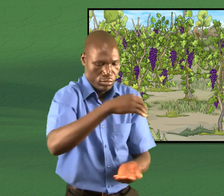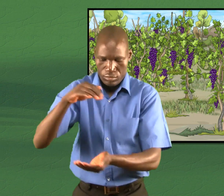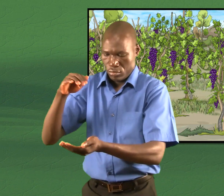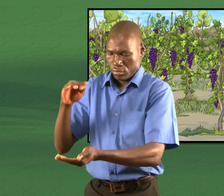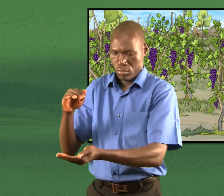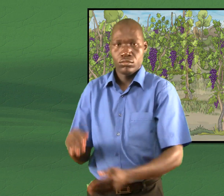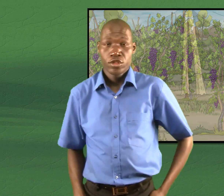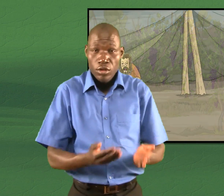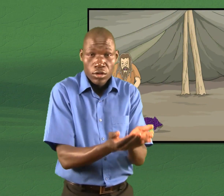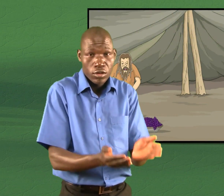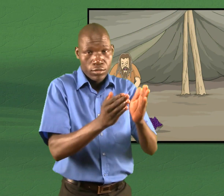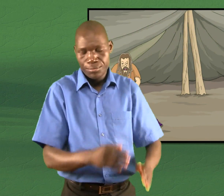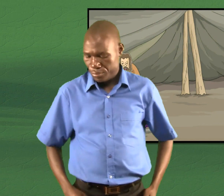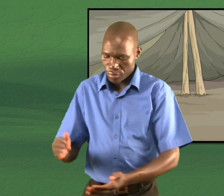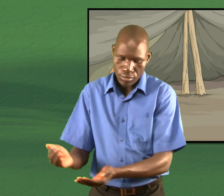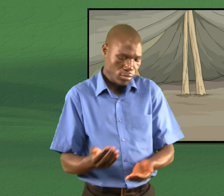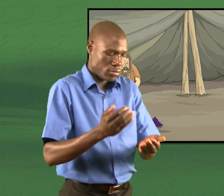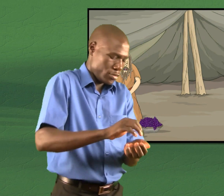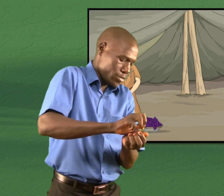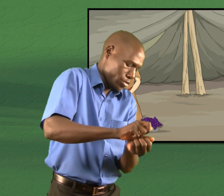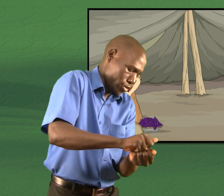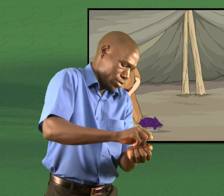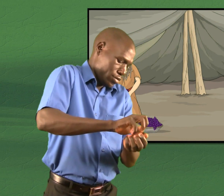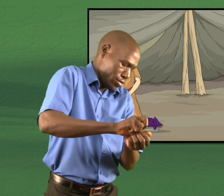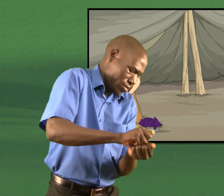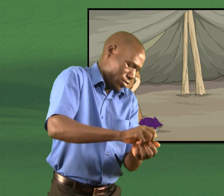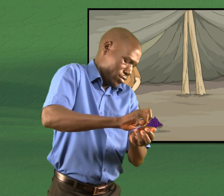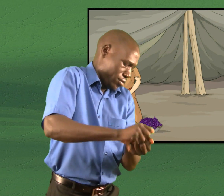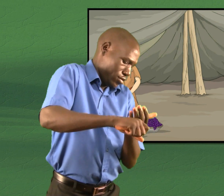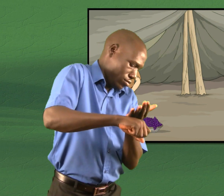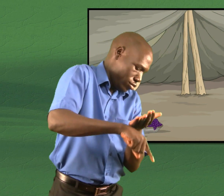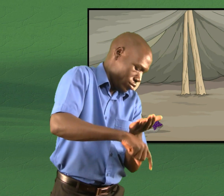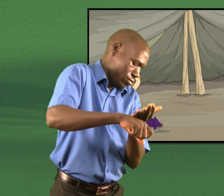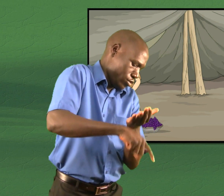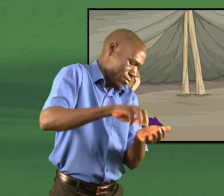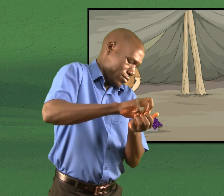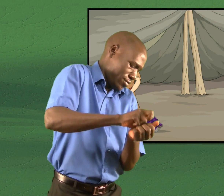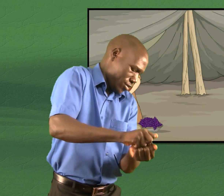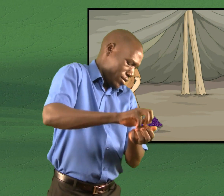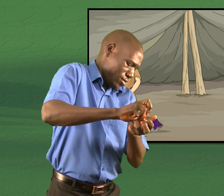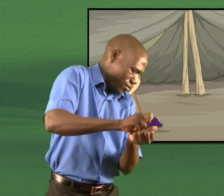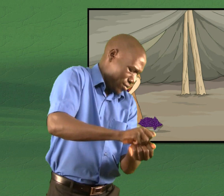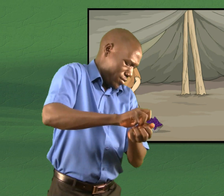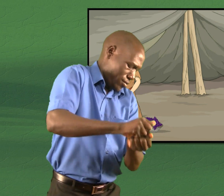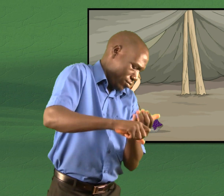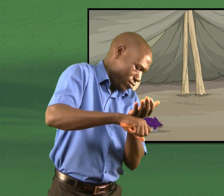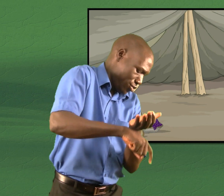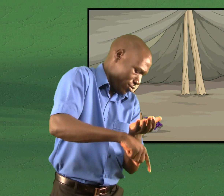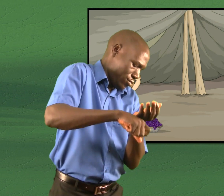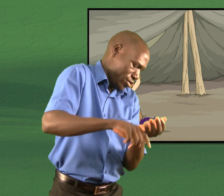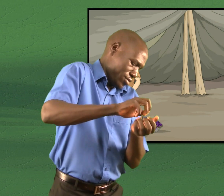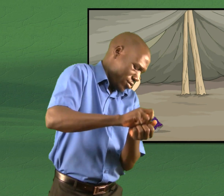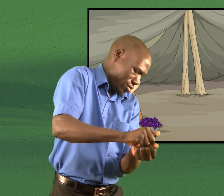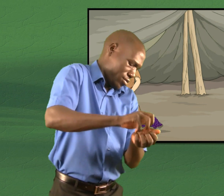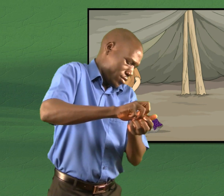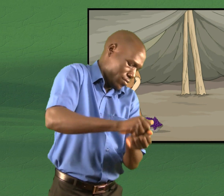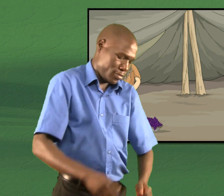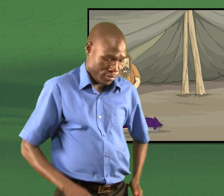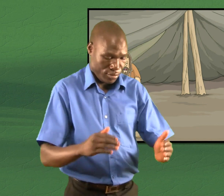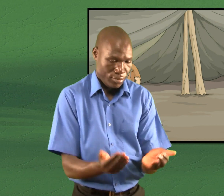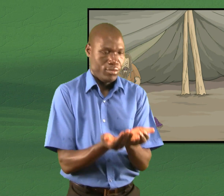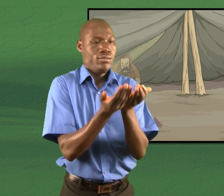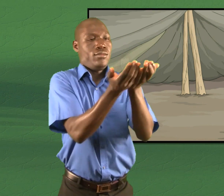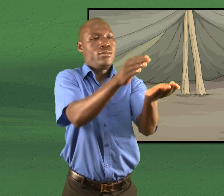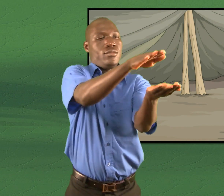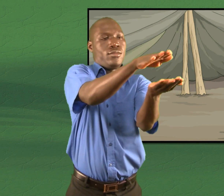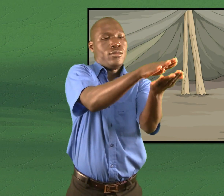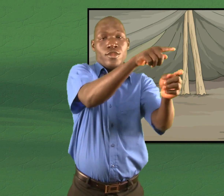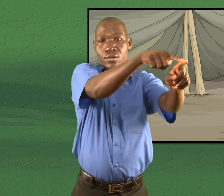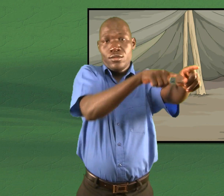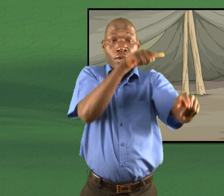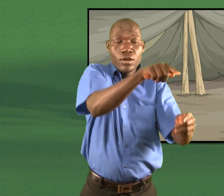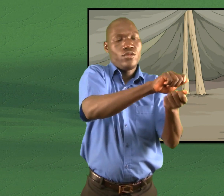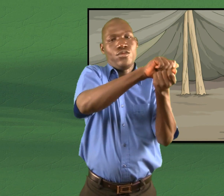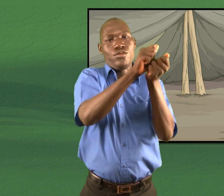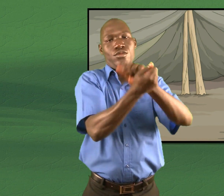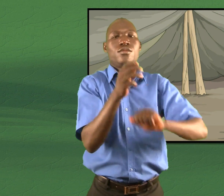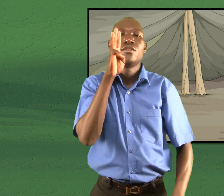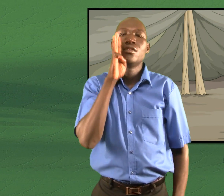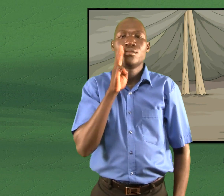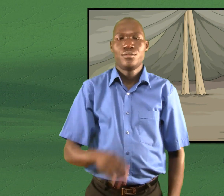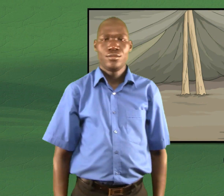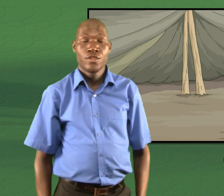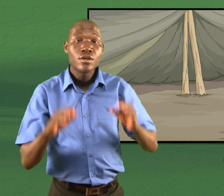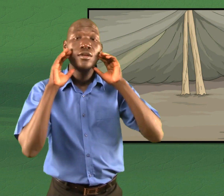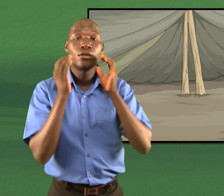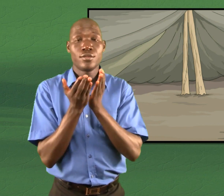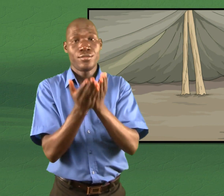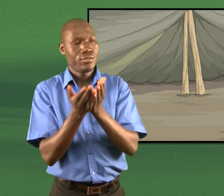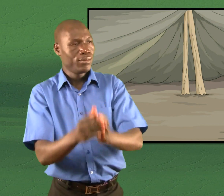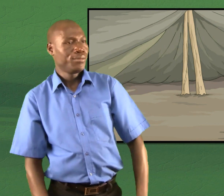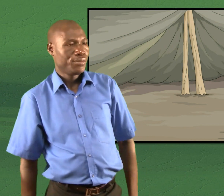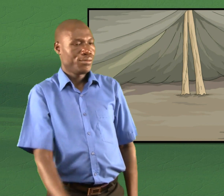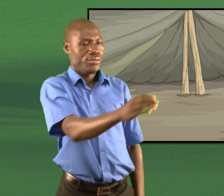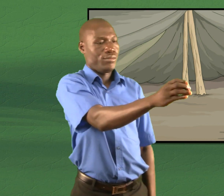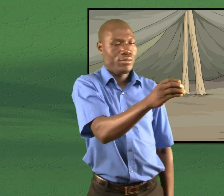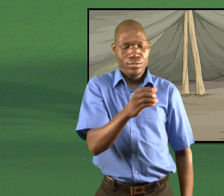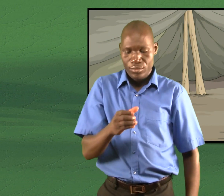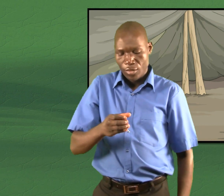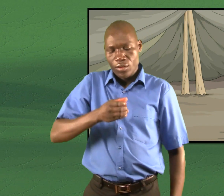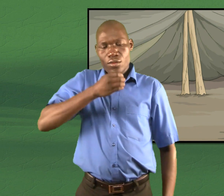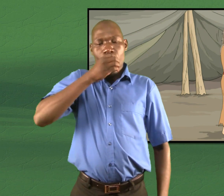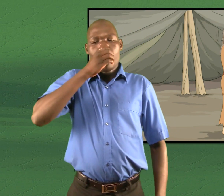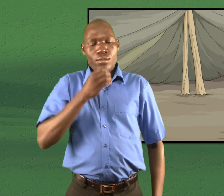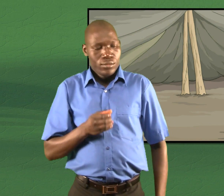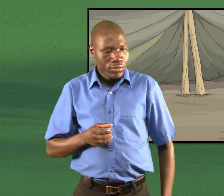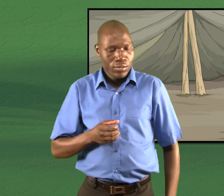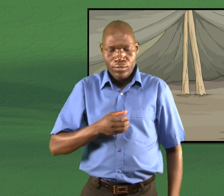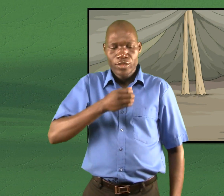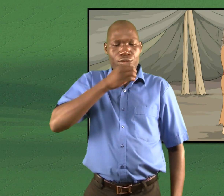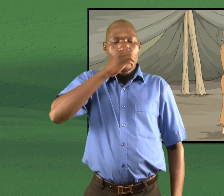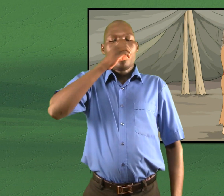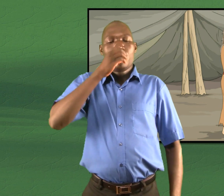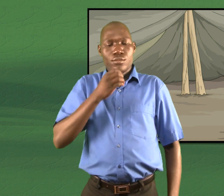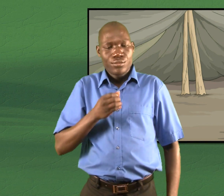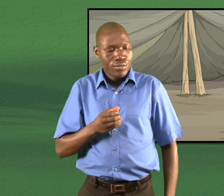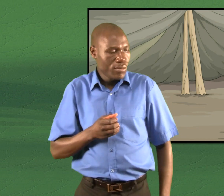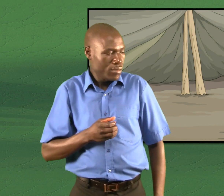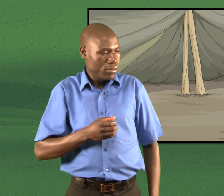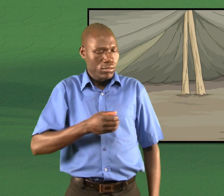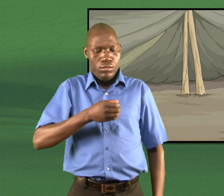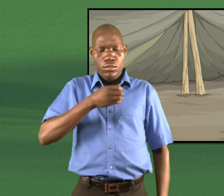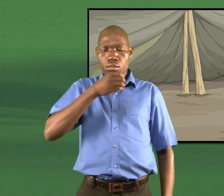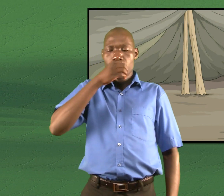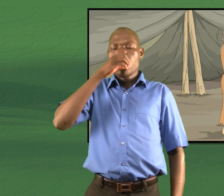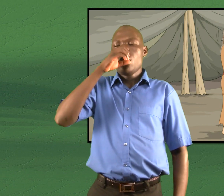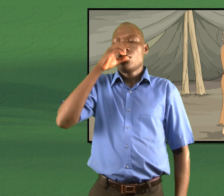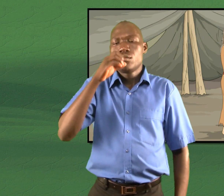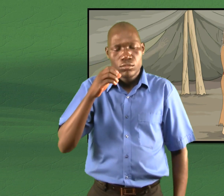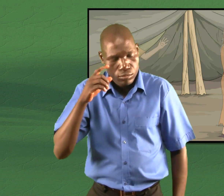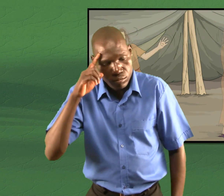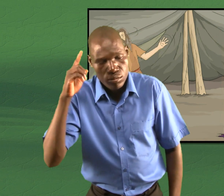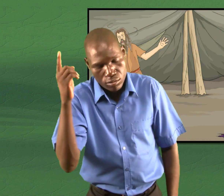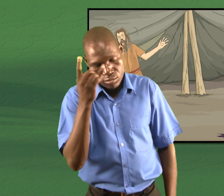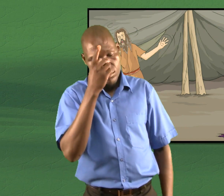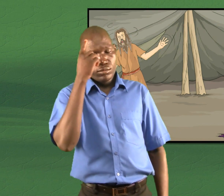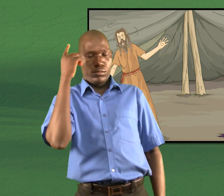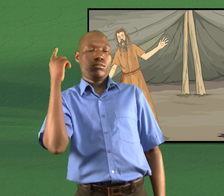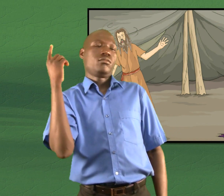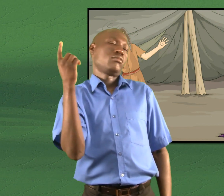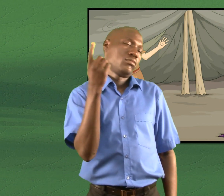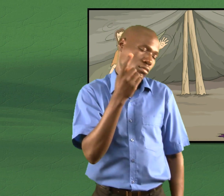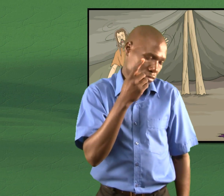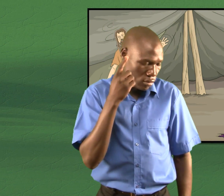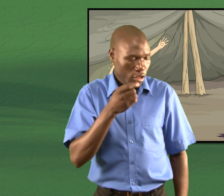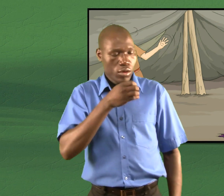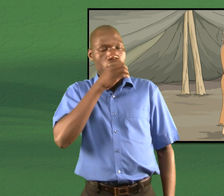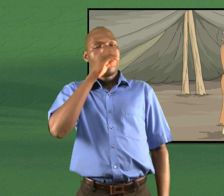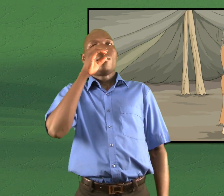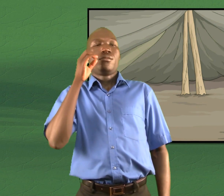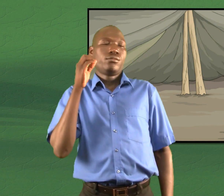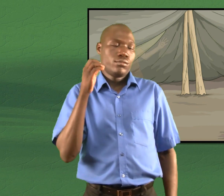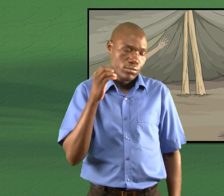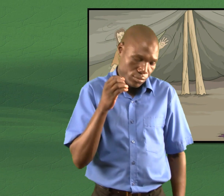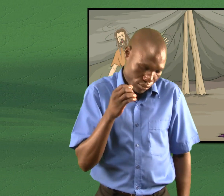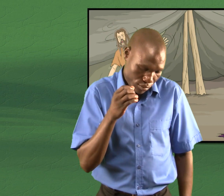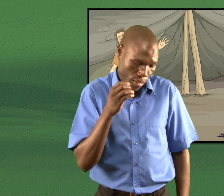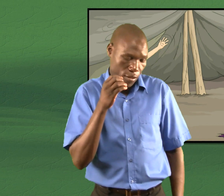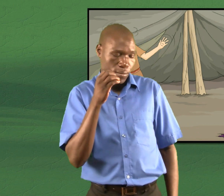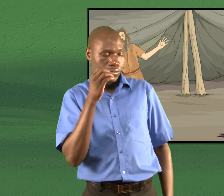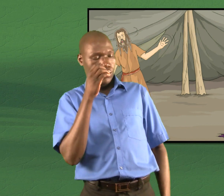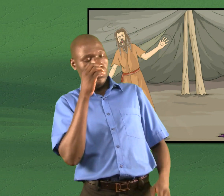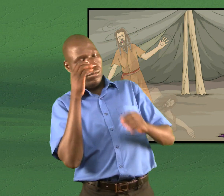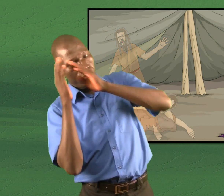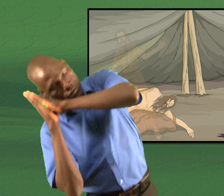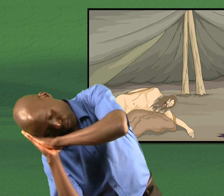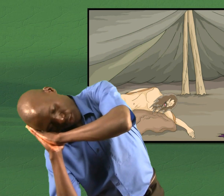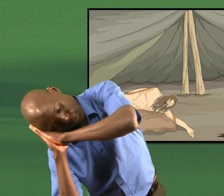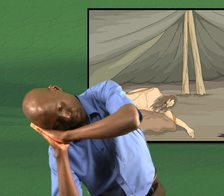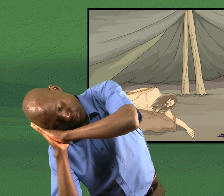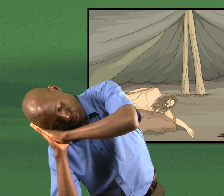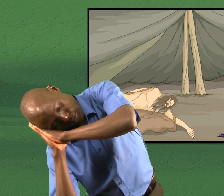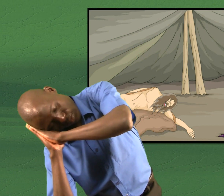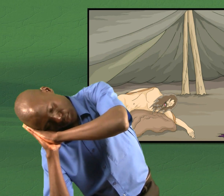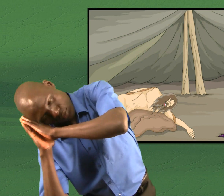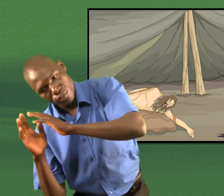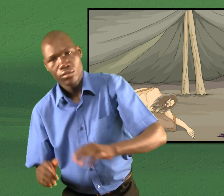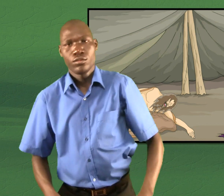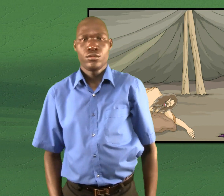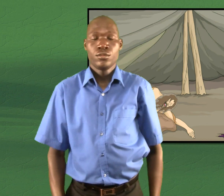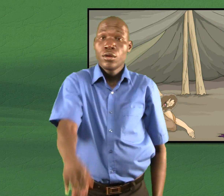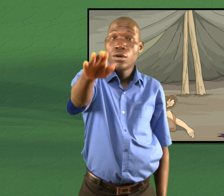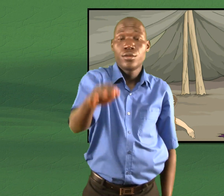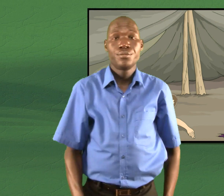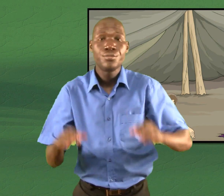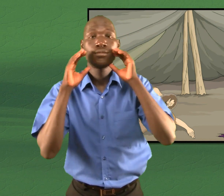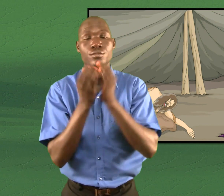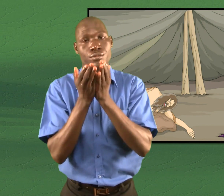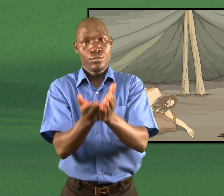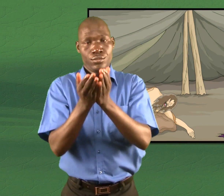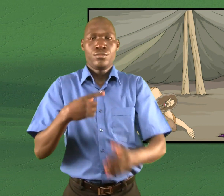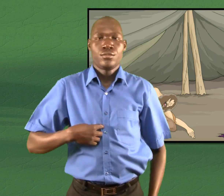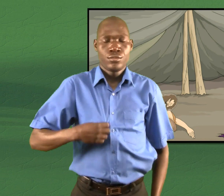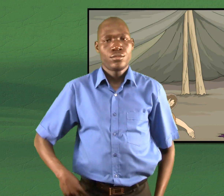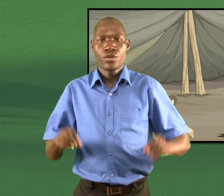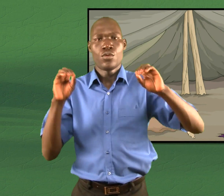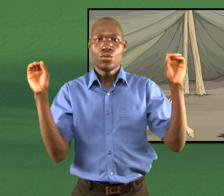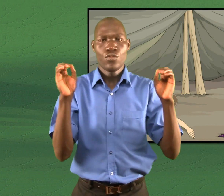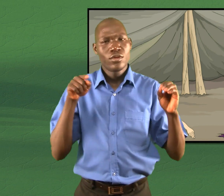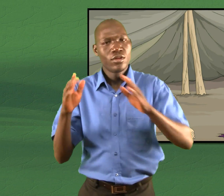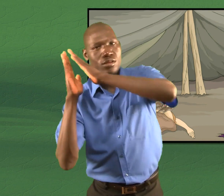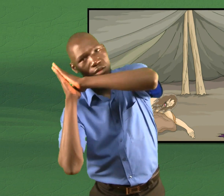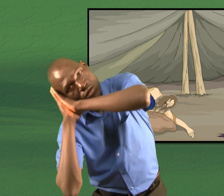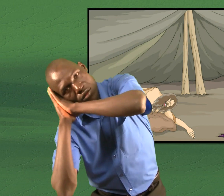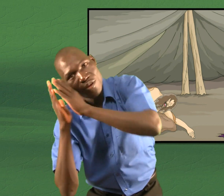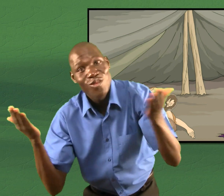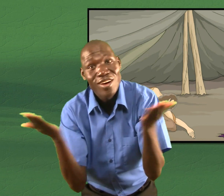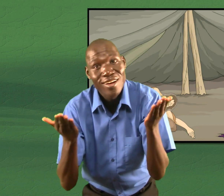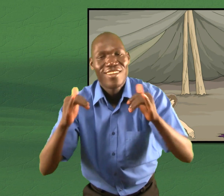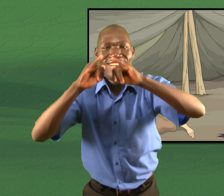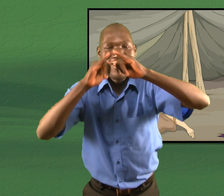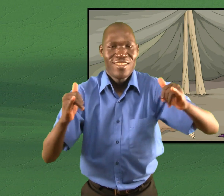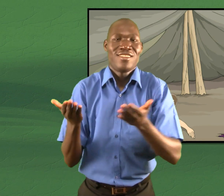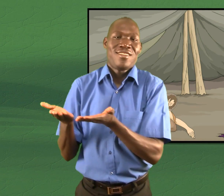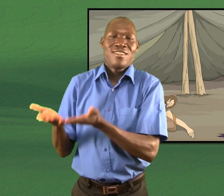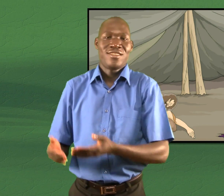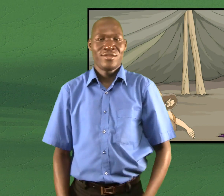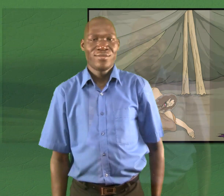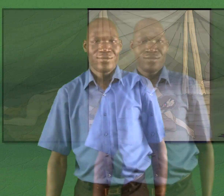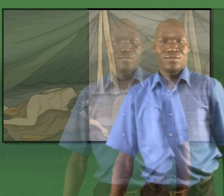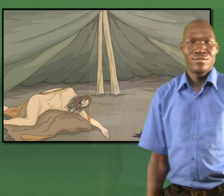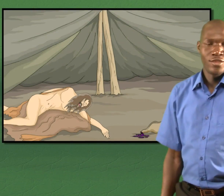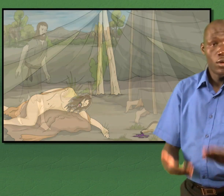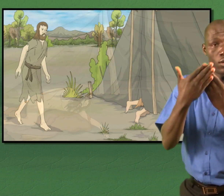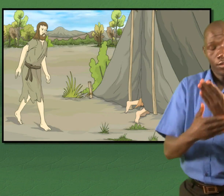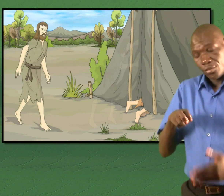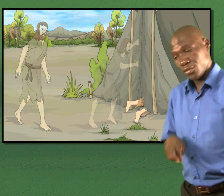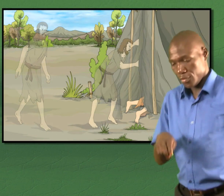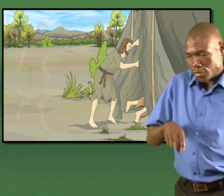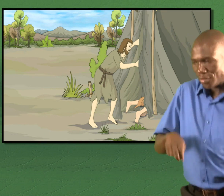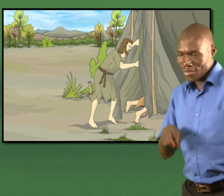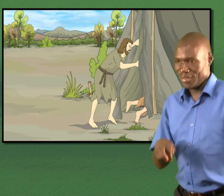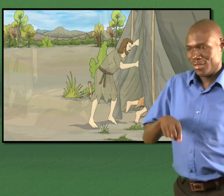But when he drank some of its wine, he became drunk and uncovered himself inside his tent.